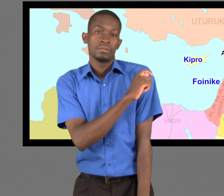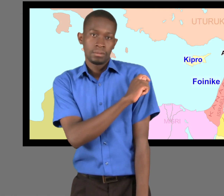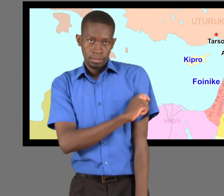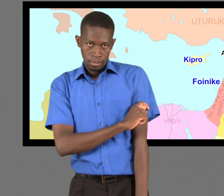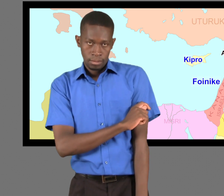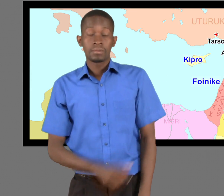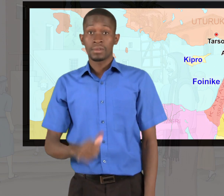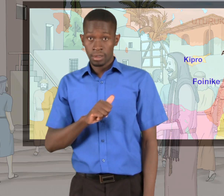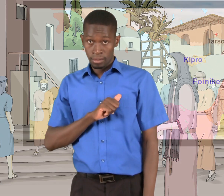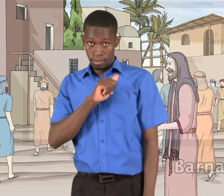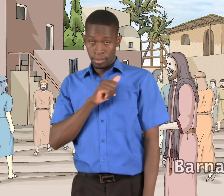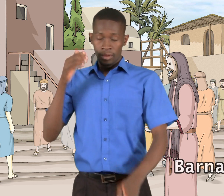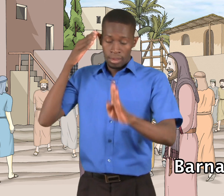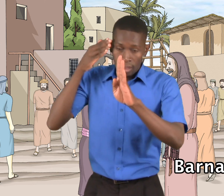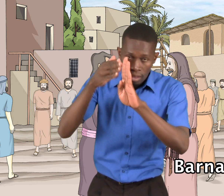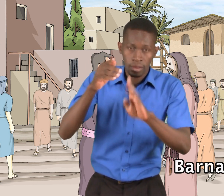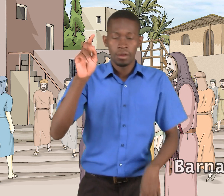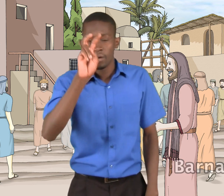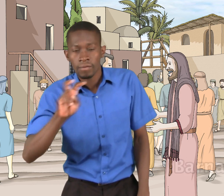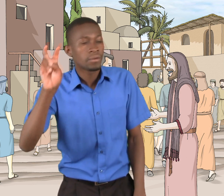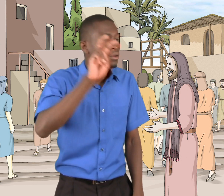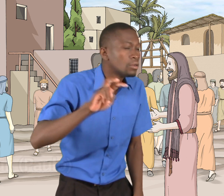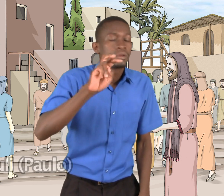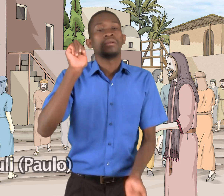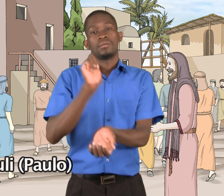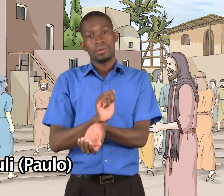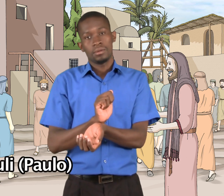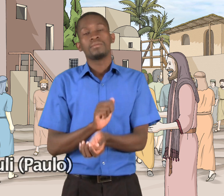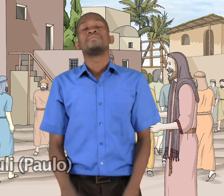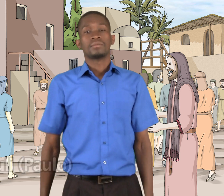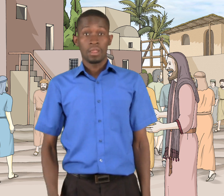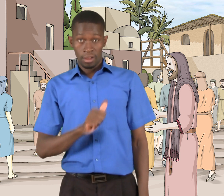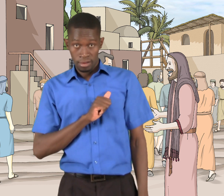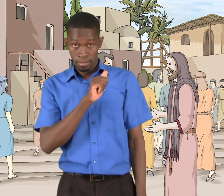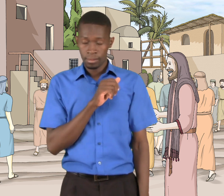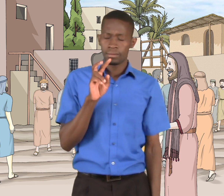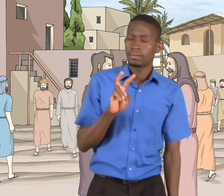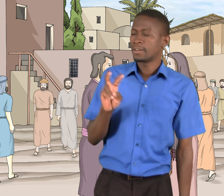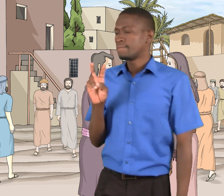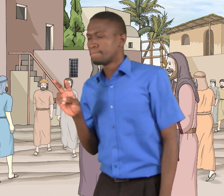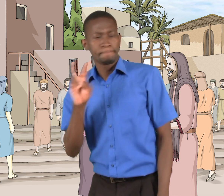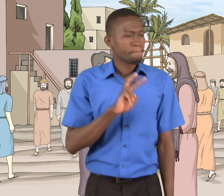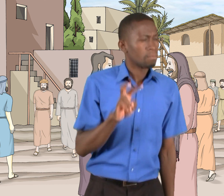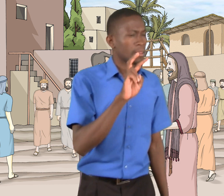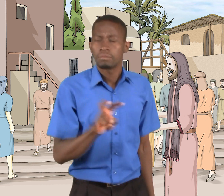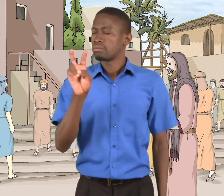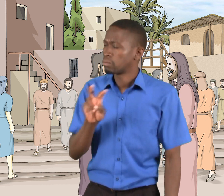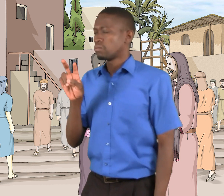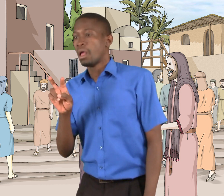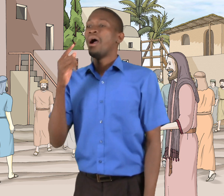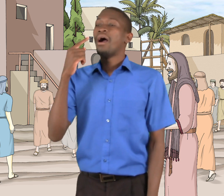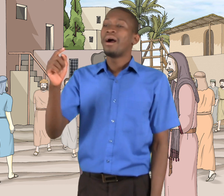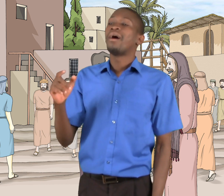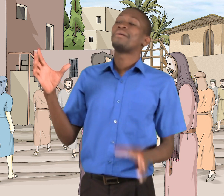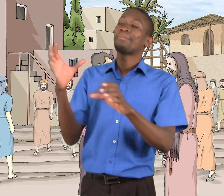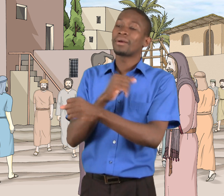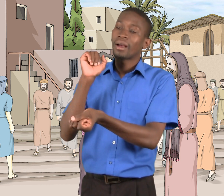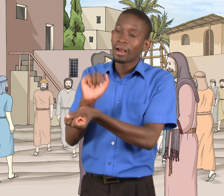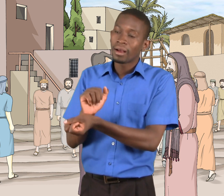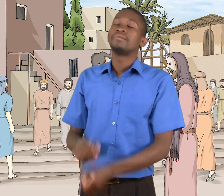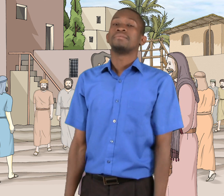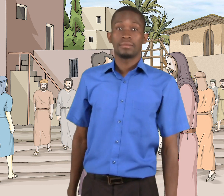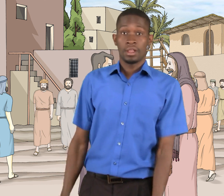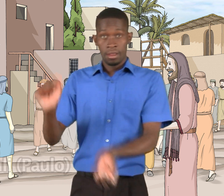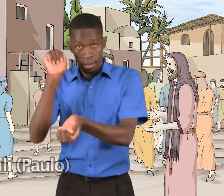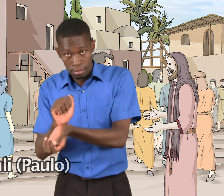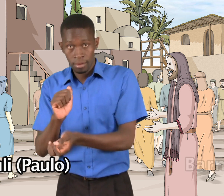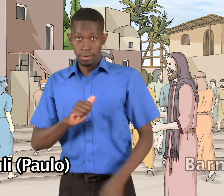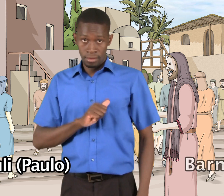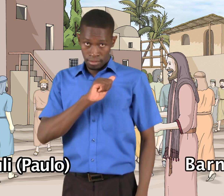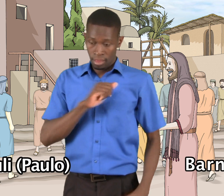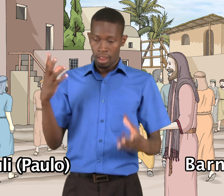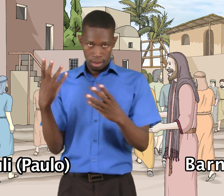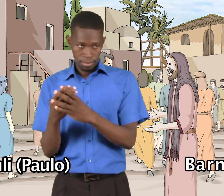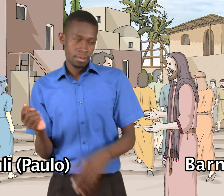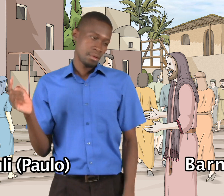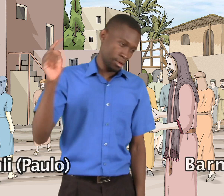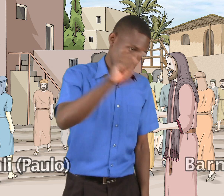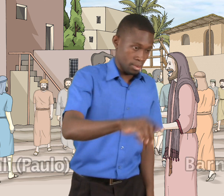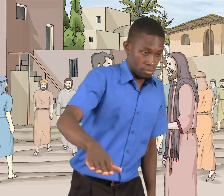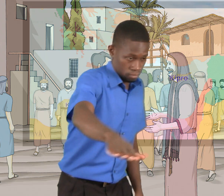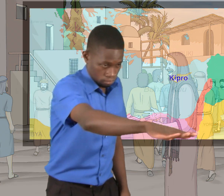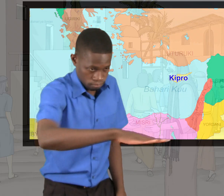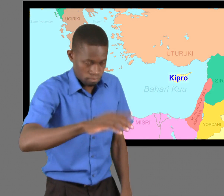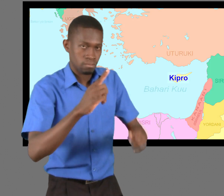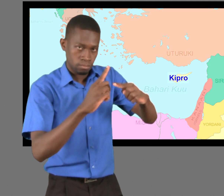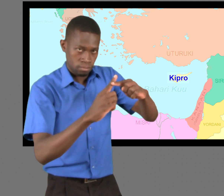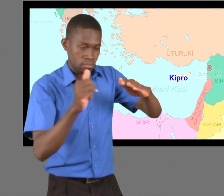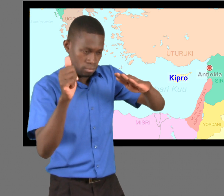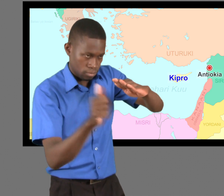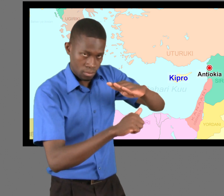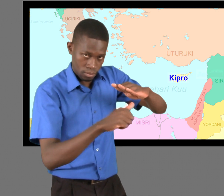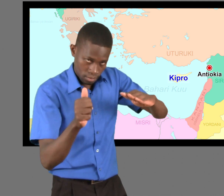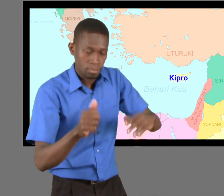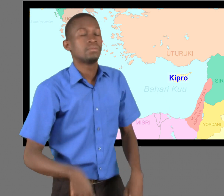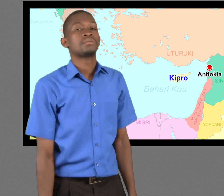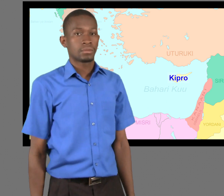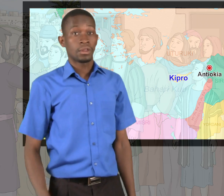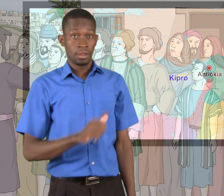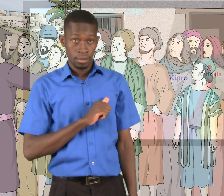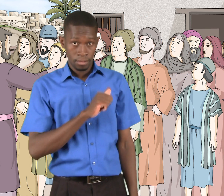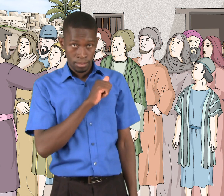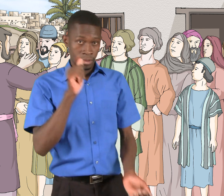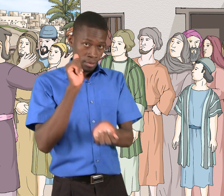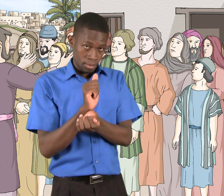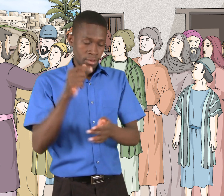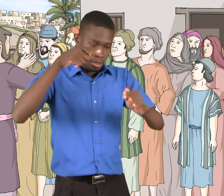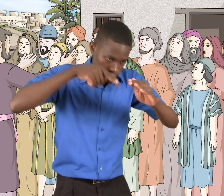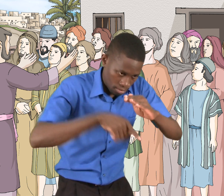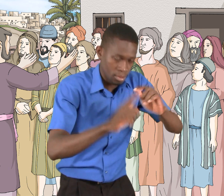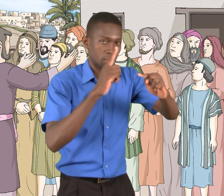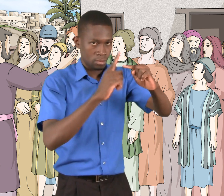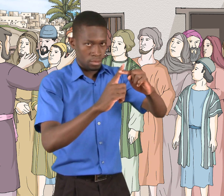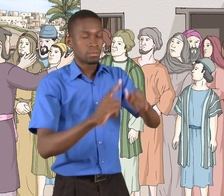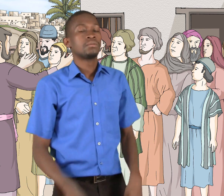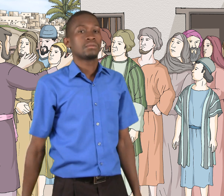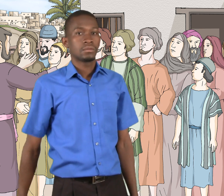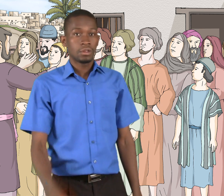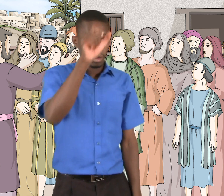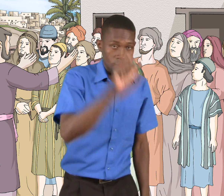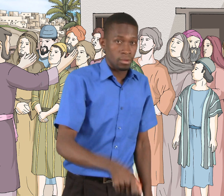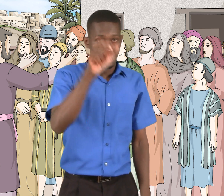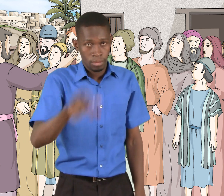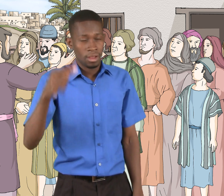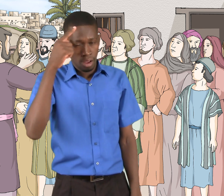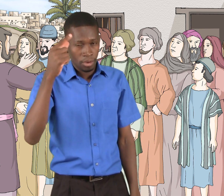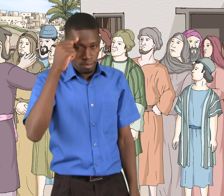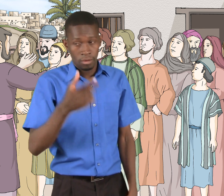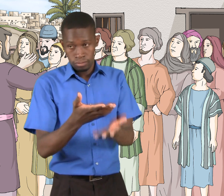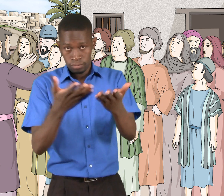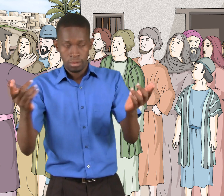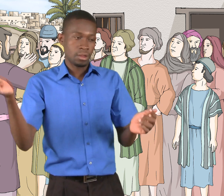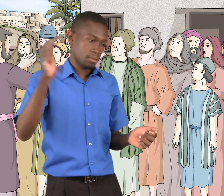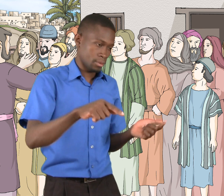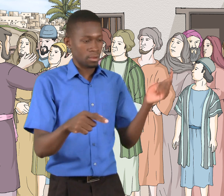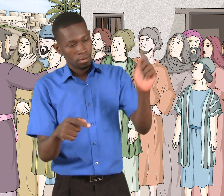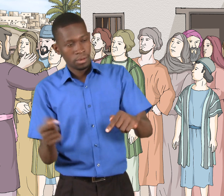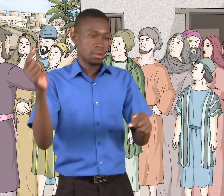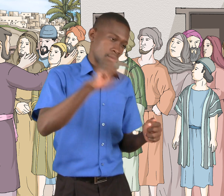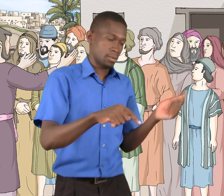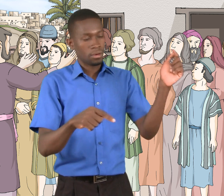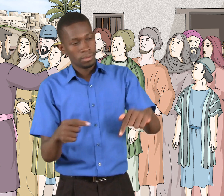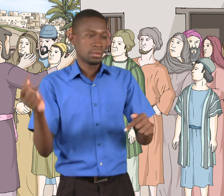Then Barnabas went to Tarsus to look for Saul, and when he found him, he brought him back to Antioch.